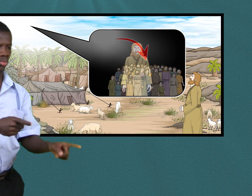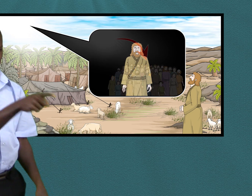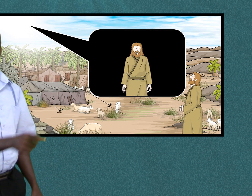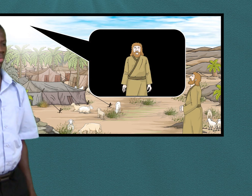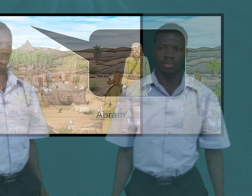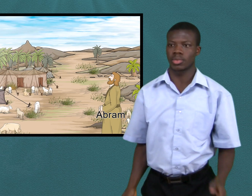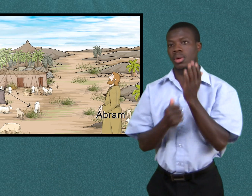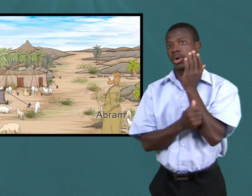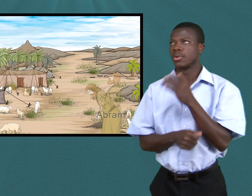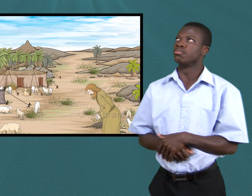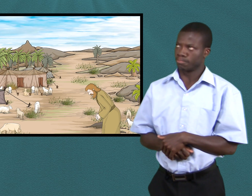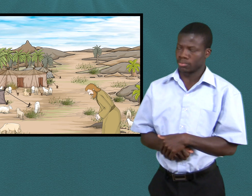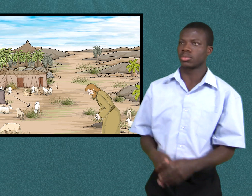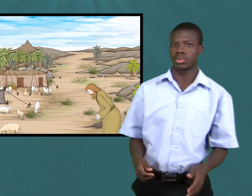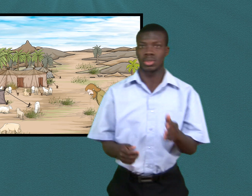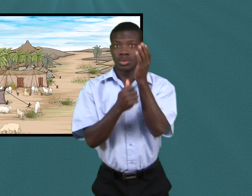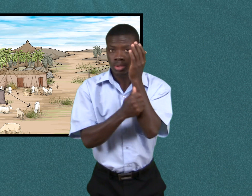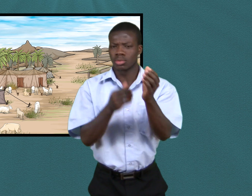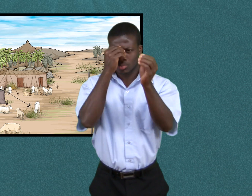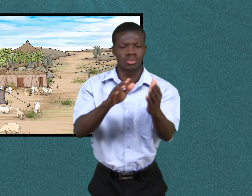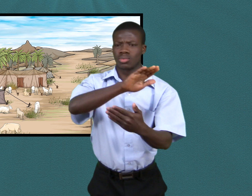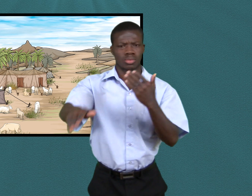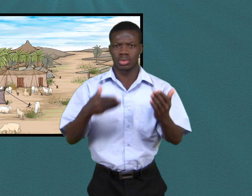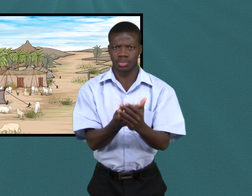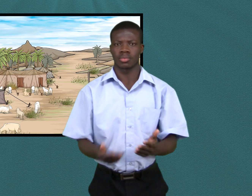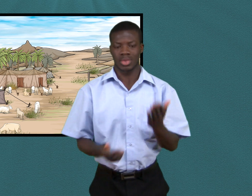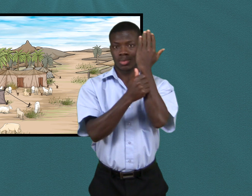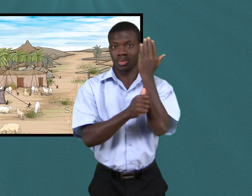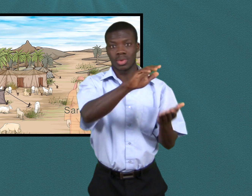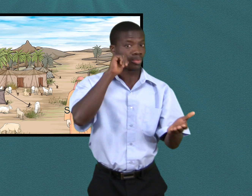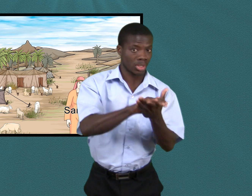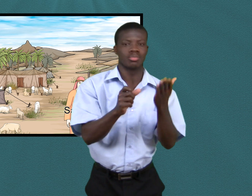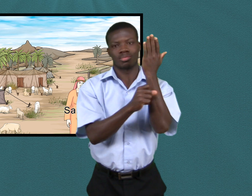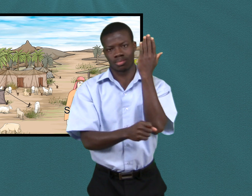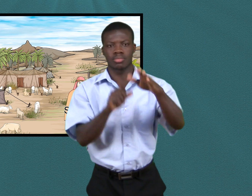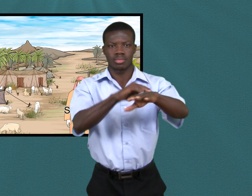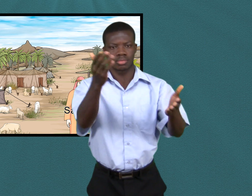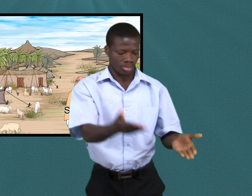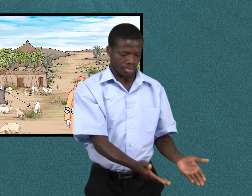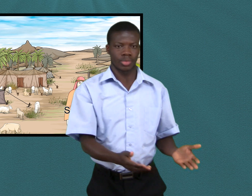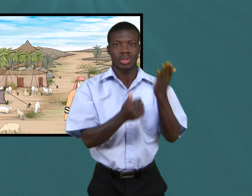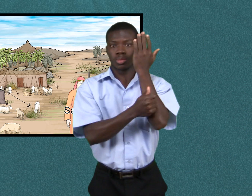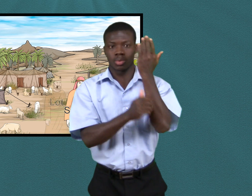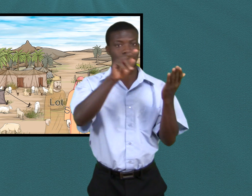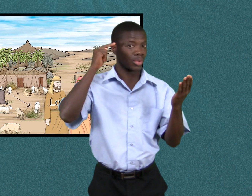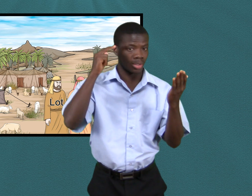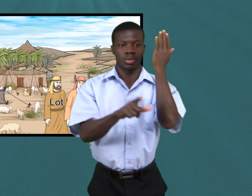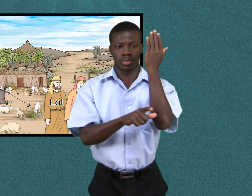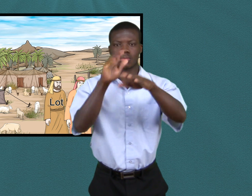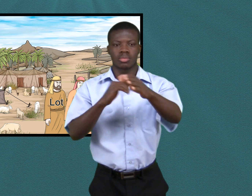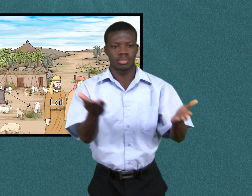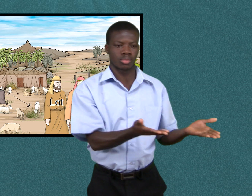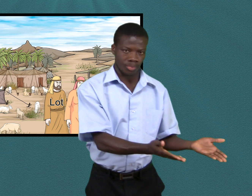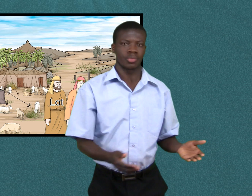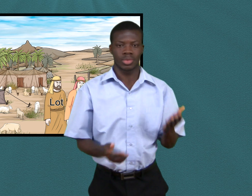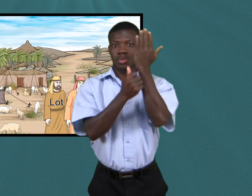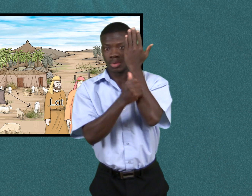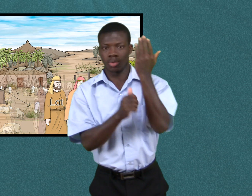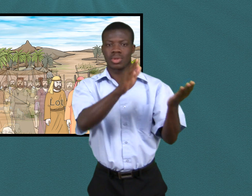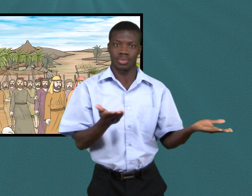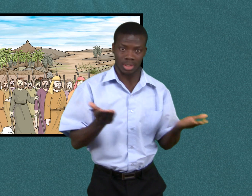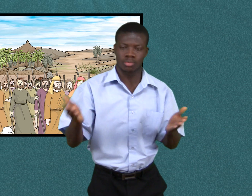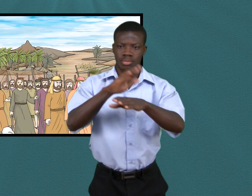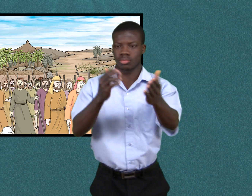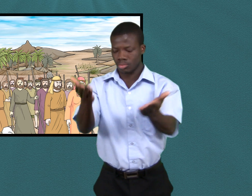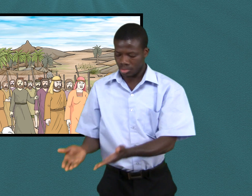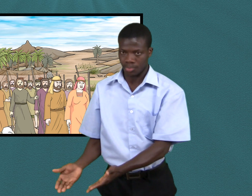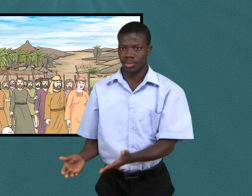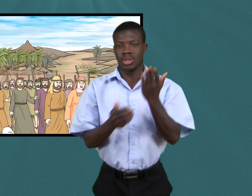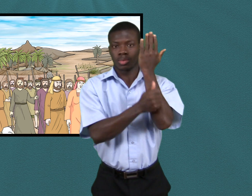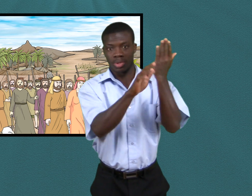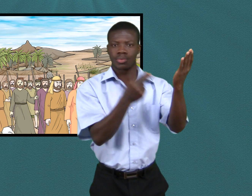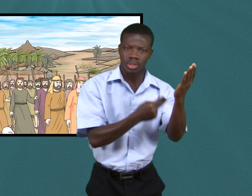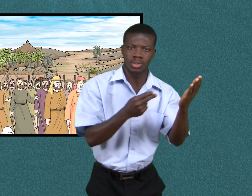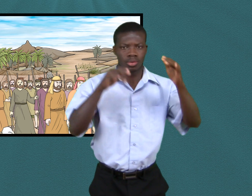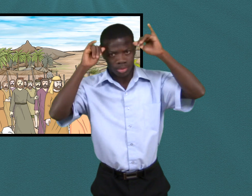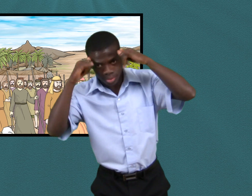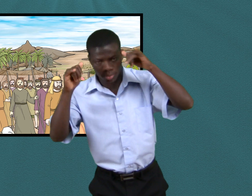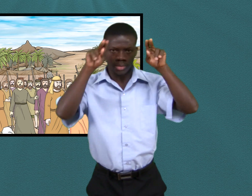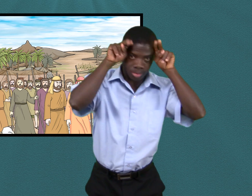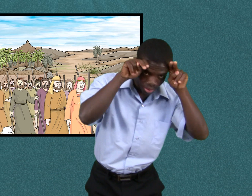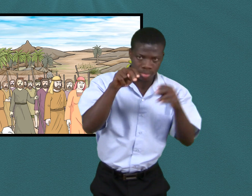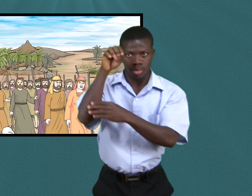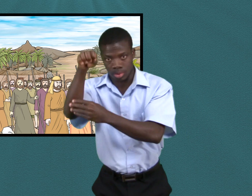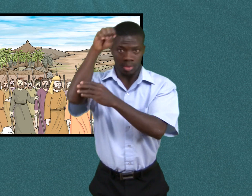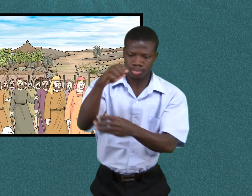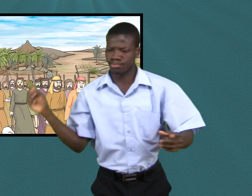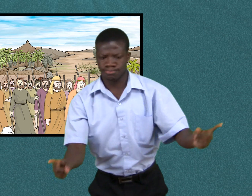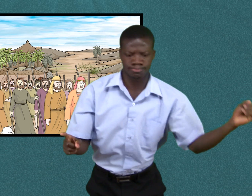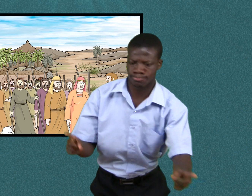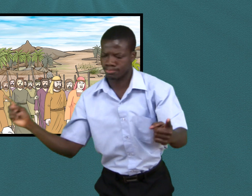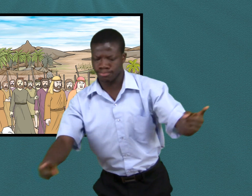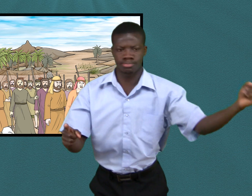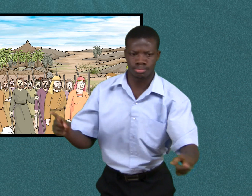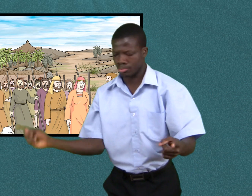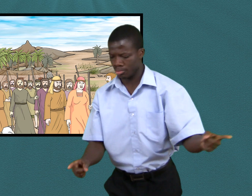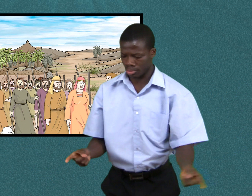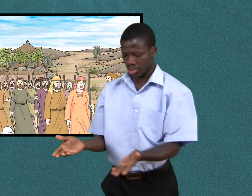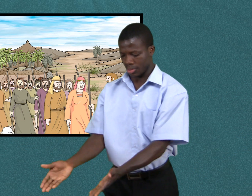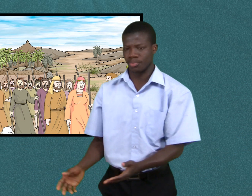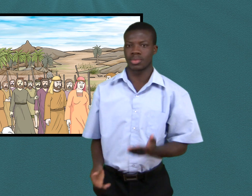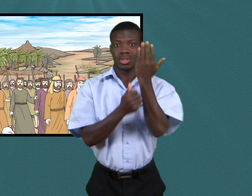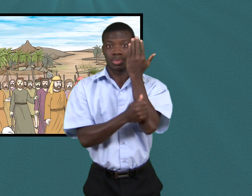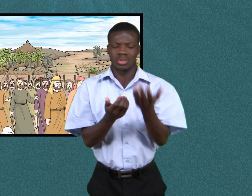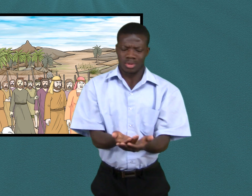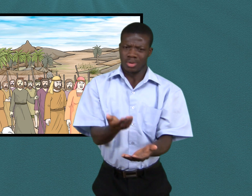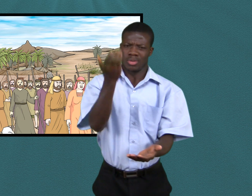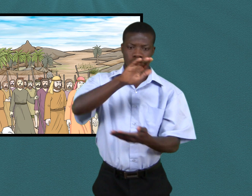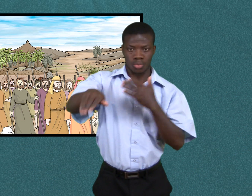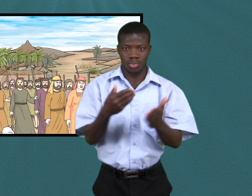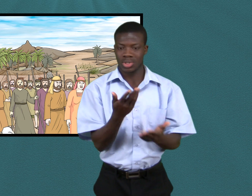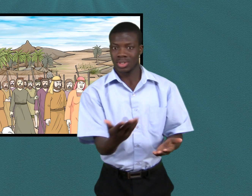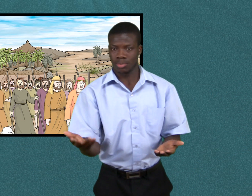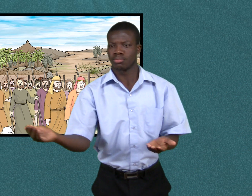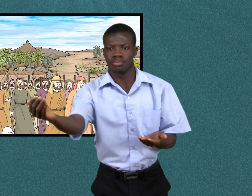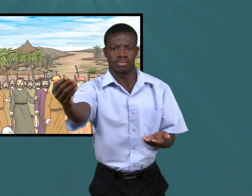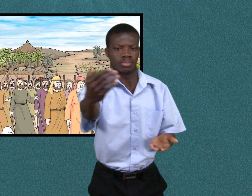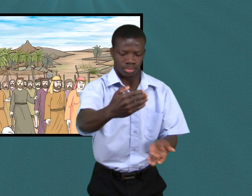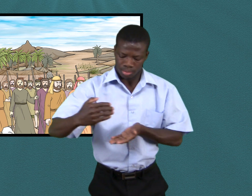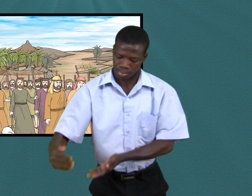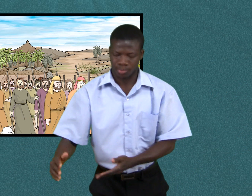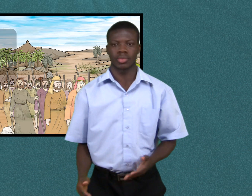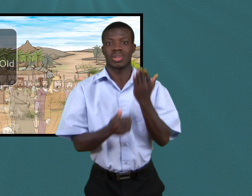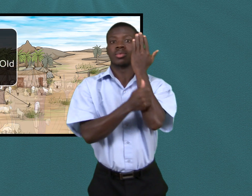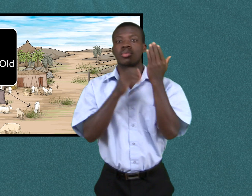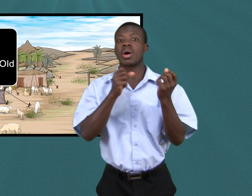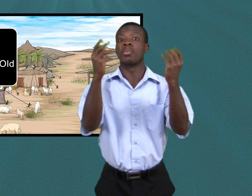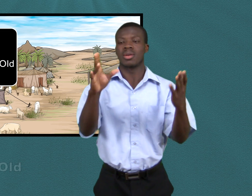So Abram departed, as the LORD had directed him, and Lot went with him.